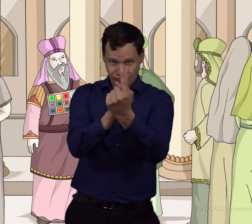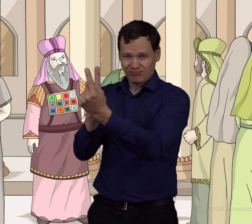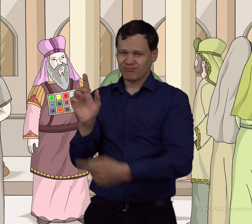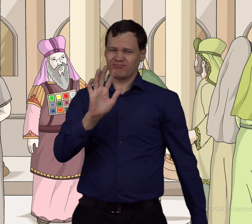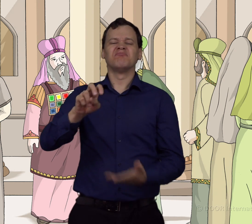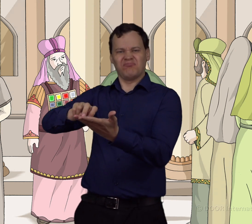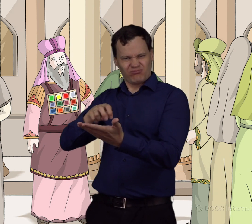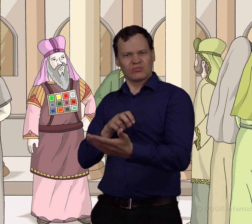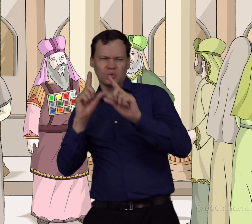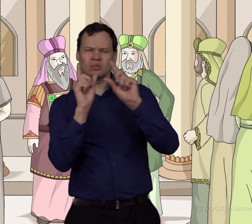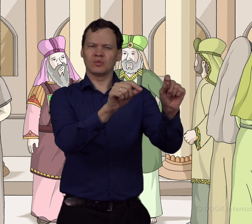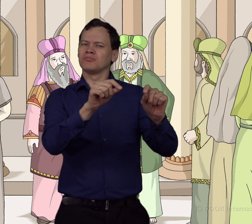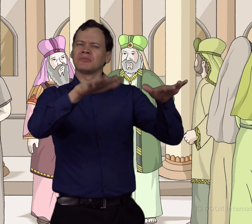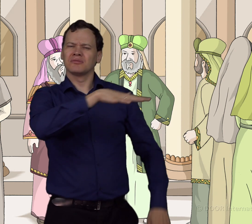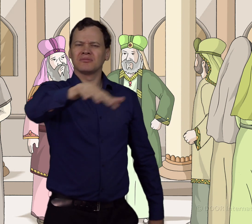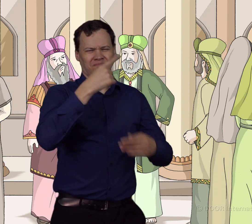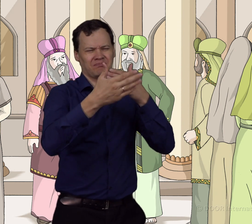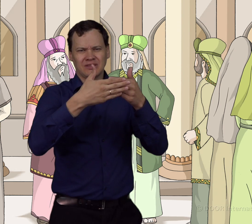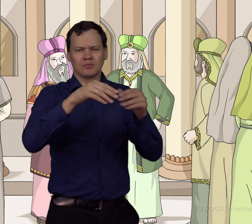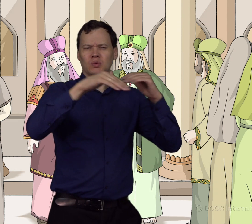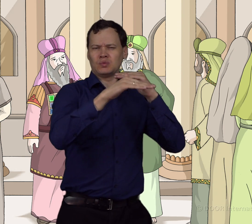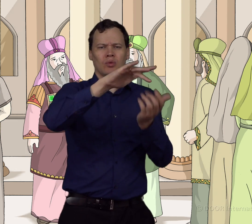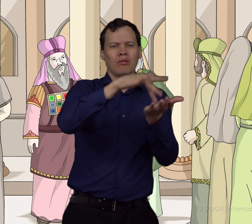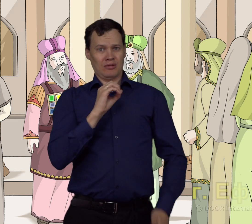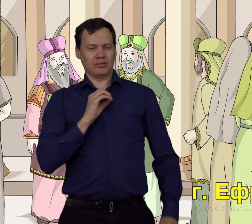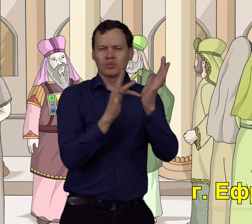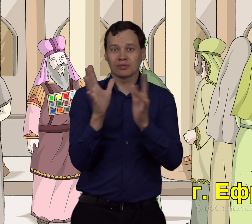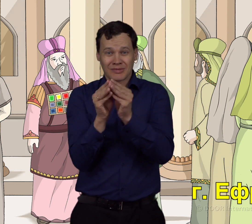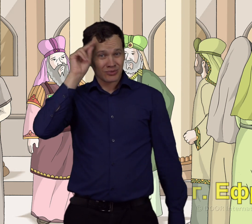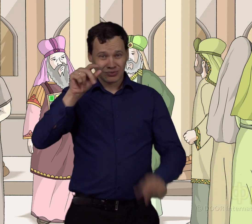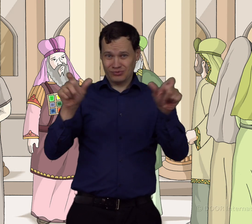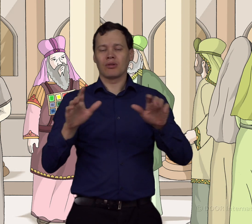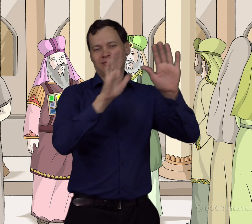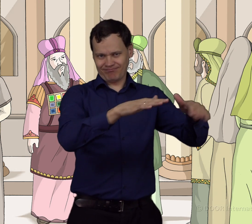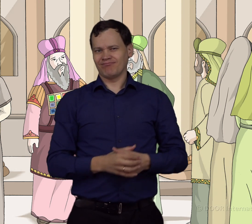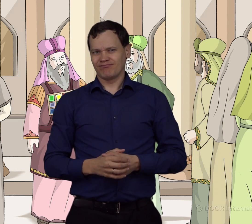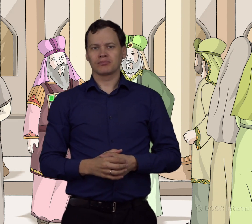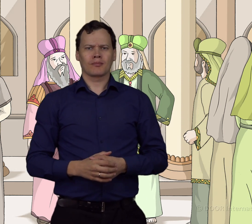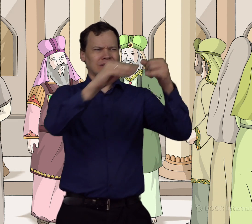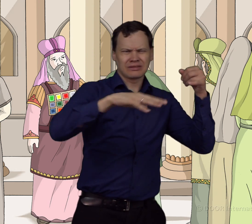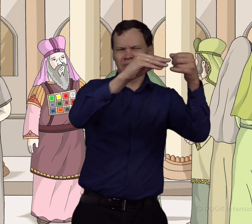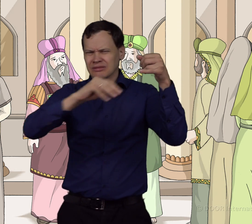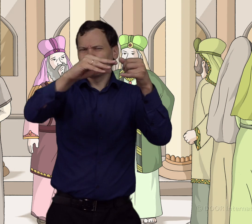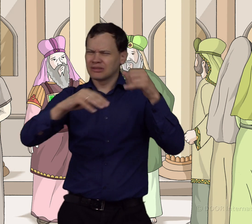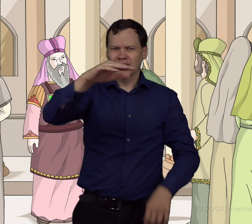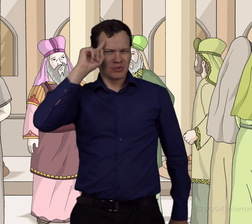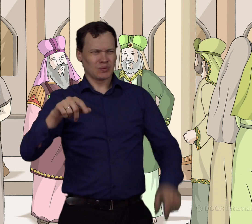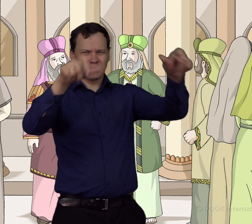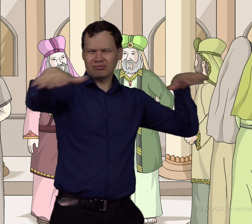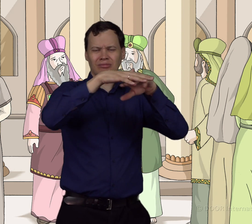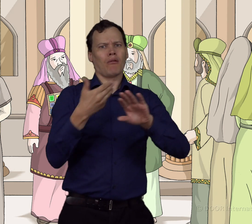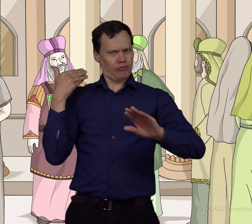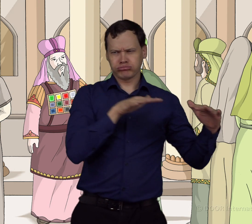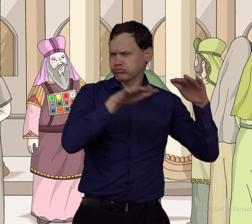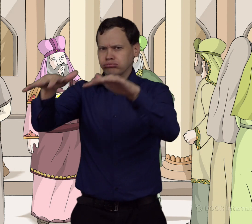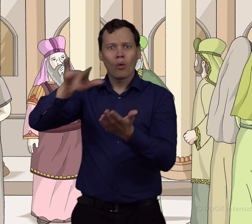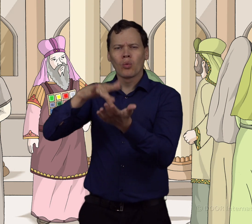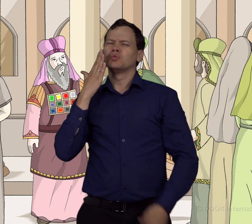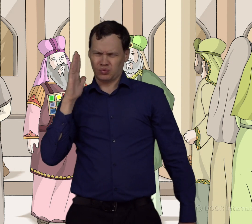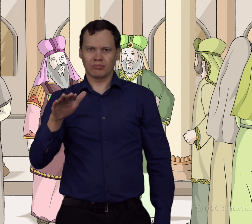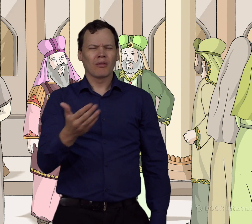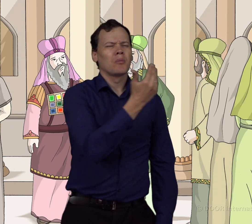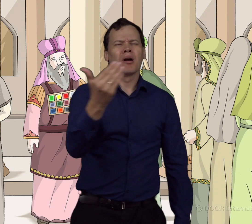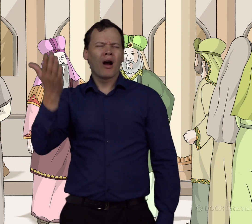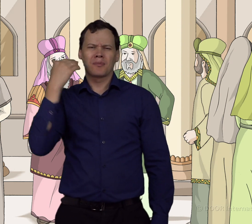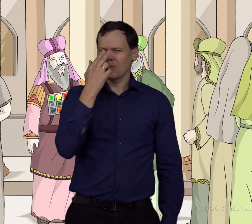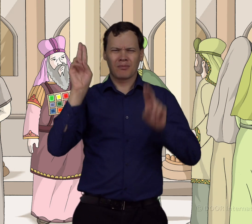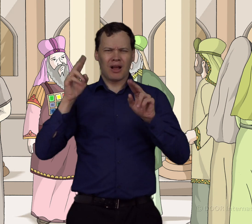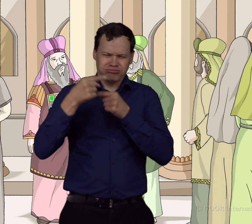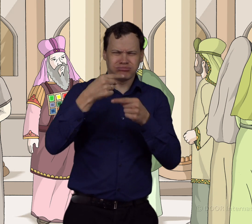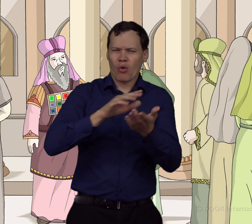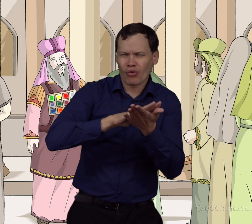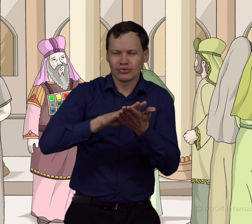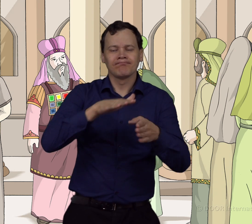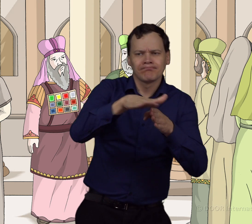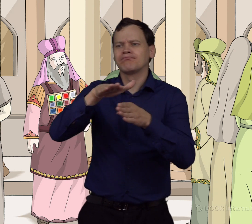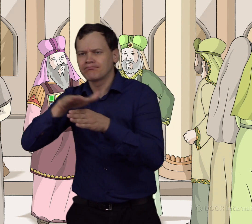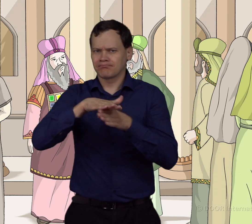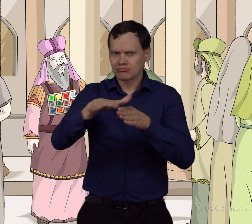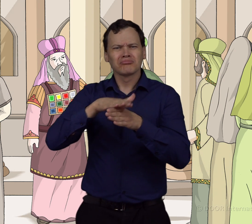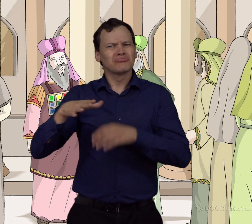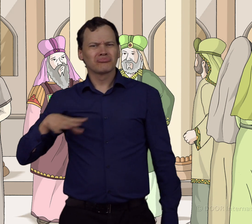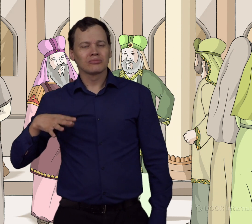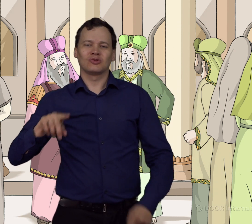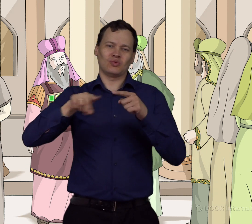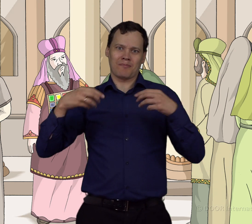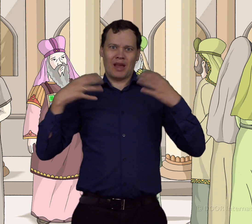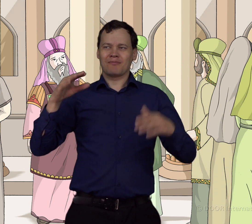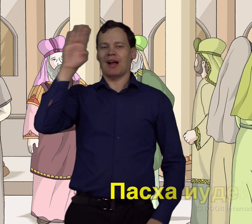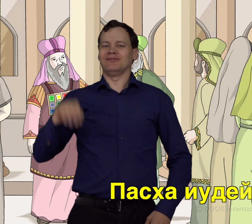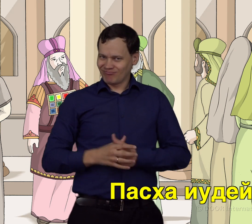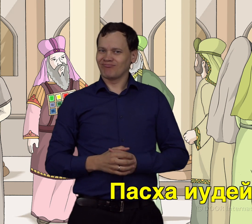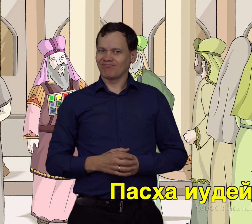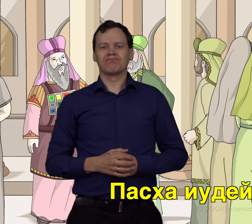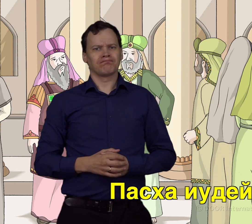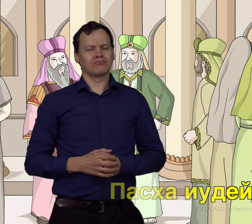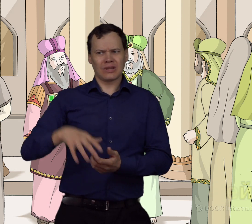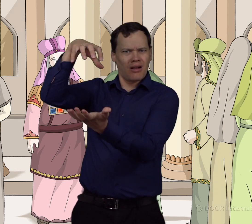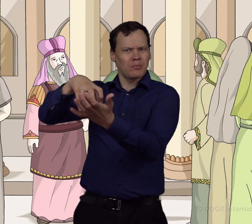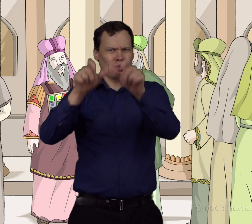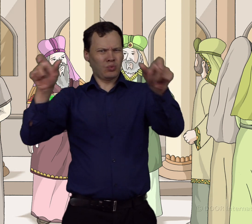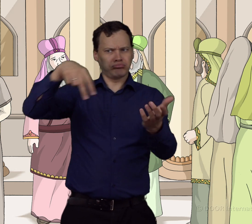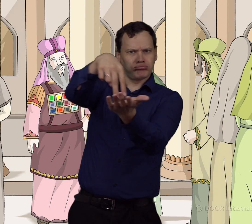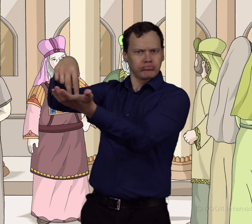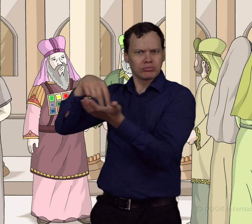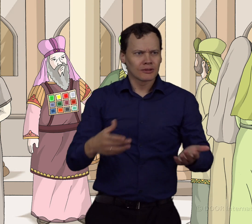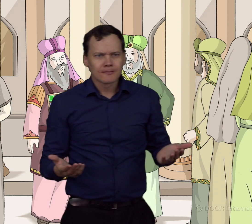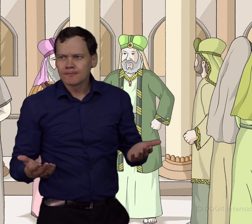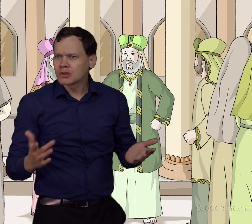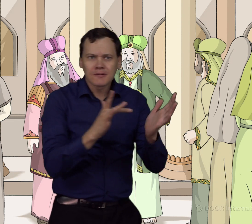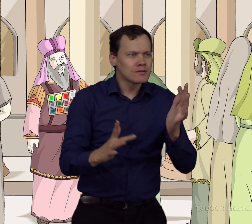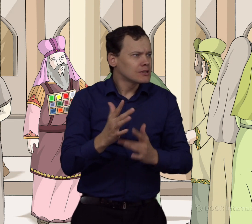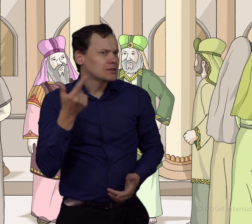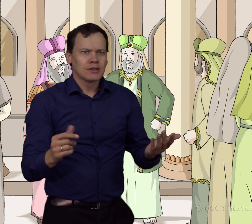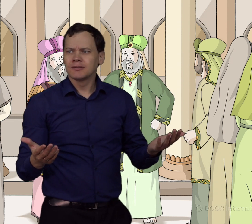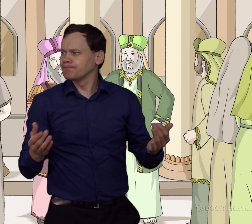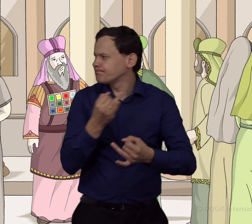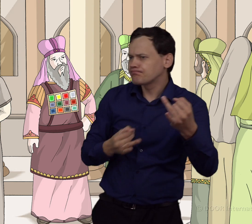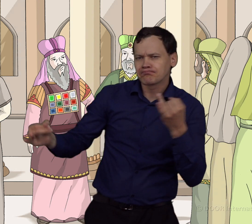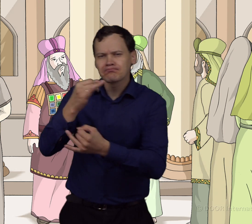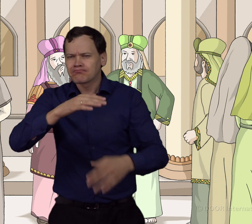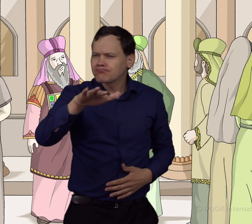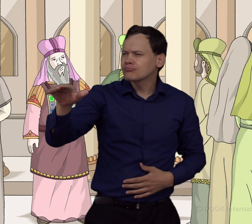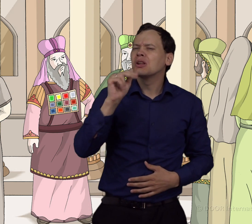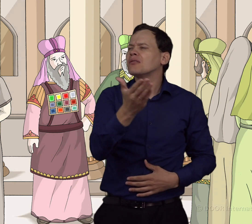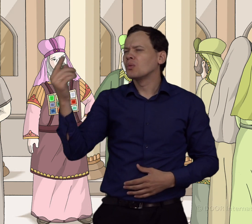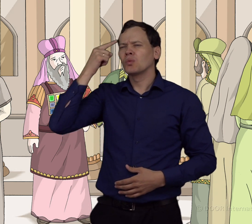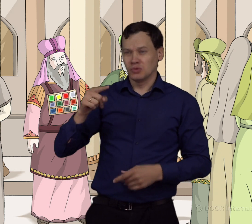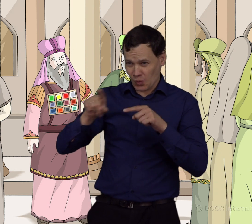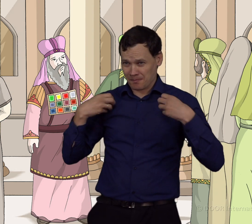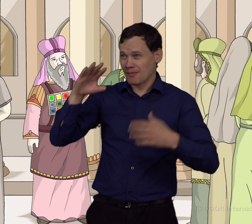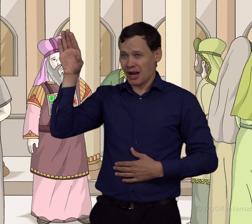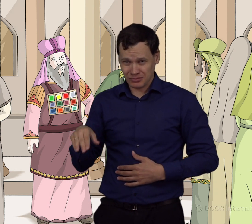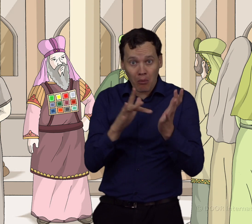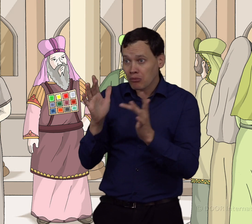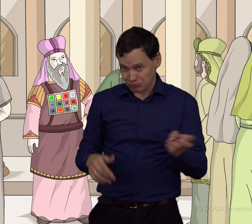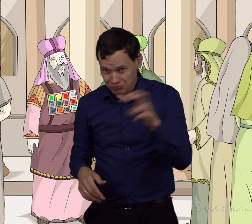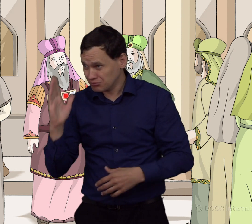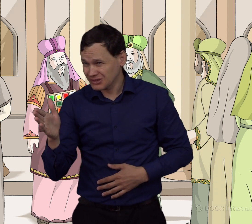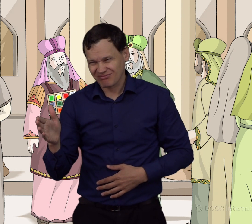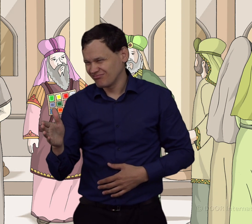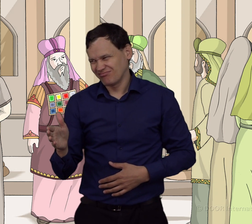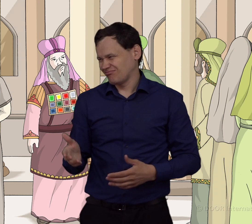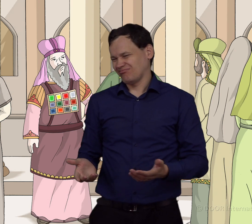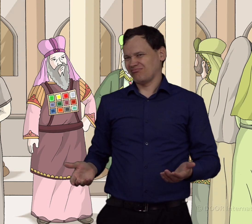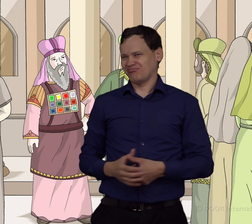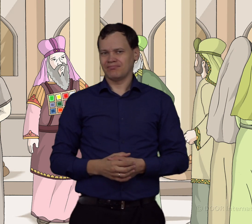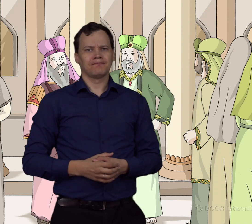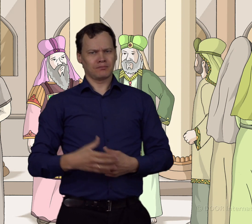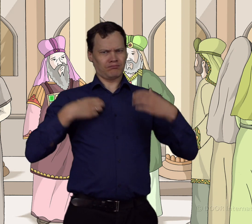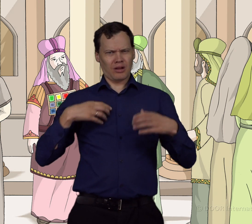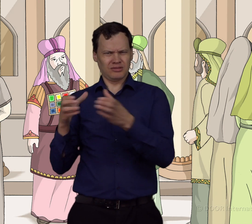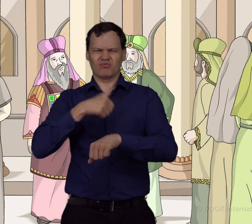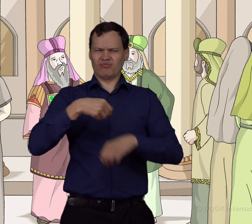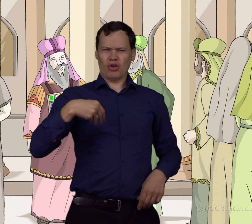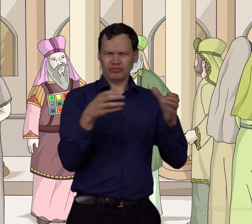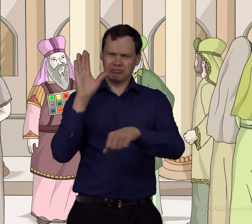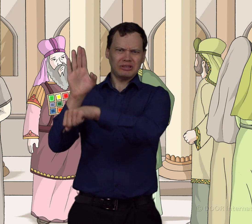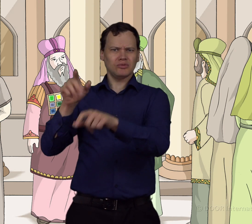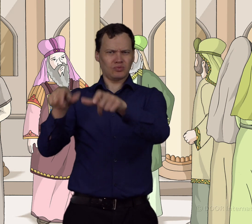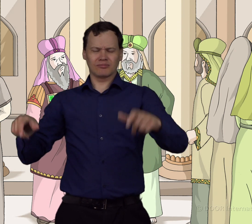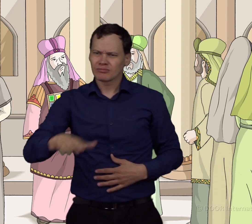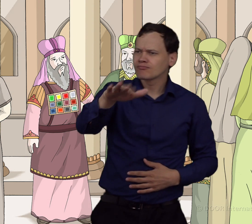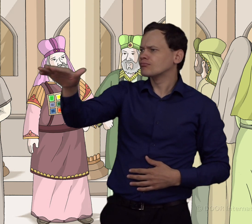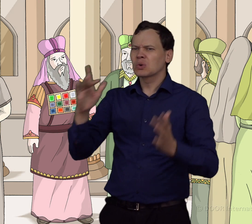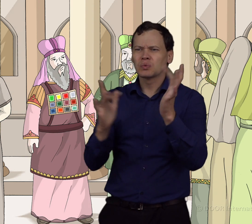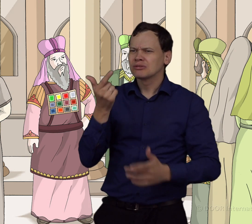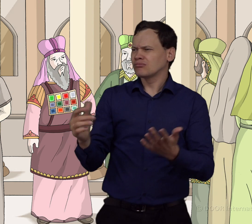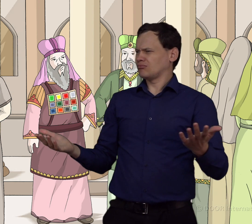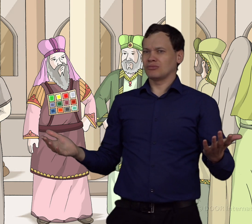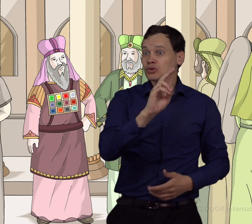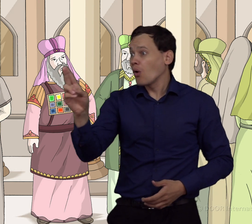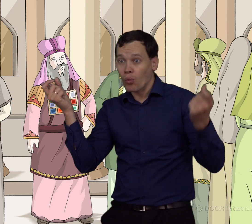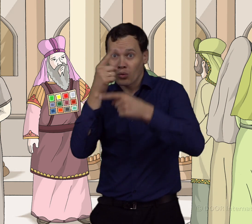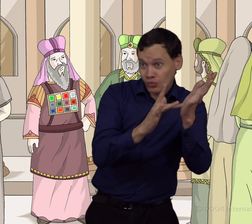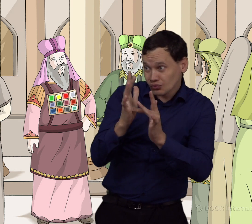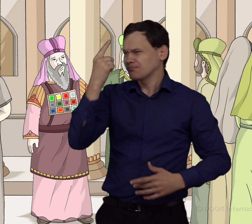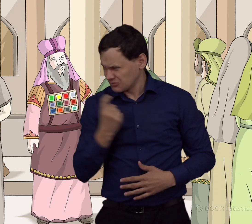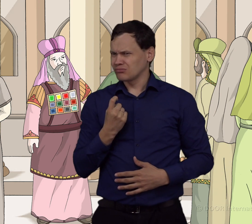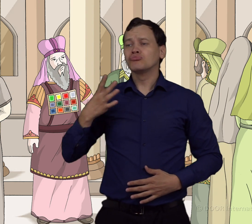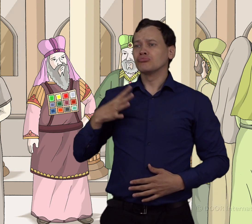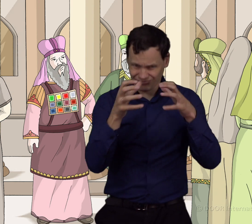Instead, as high priest that year, he was prophesying that Jesus would die for the nation, and not only for the nation, but also for the scattered children of God, to gather them together into one.